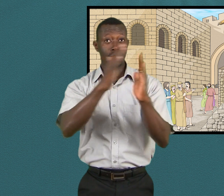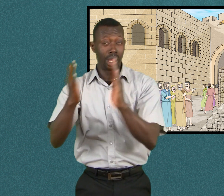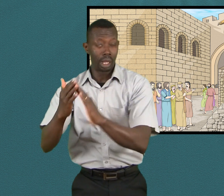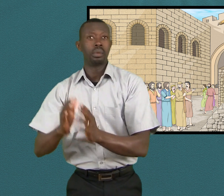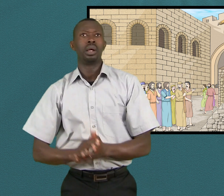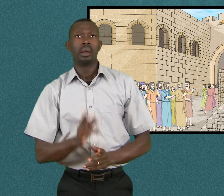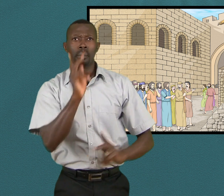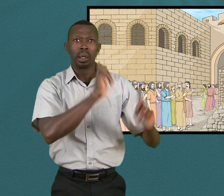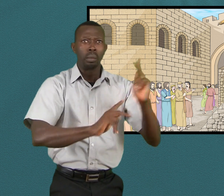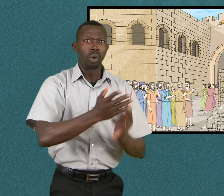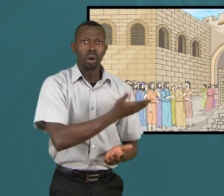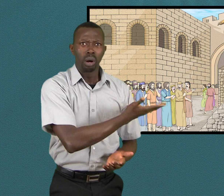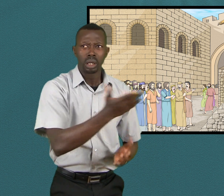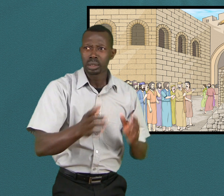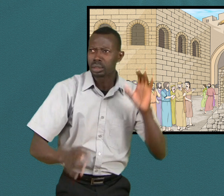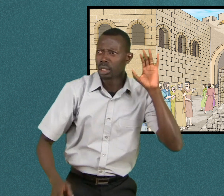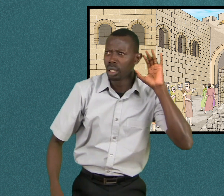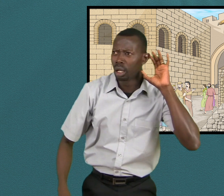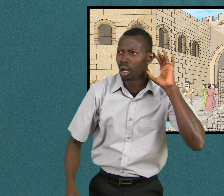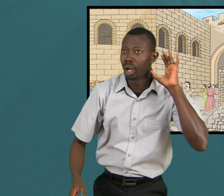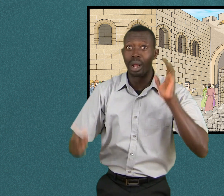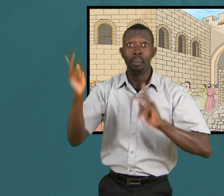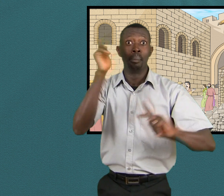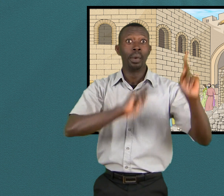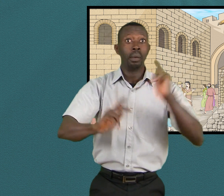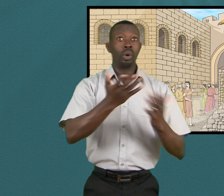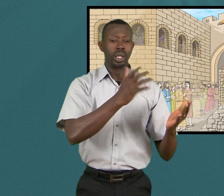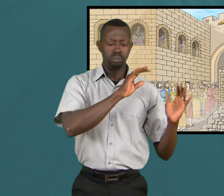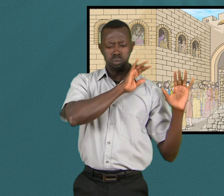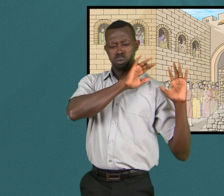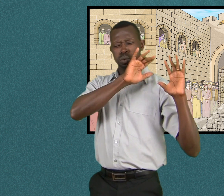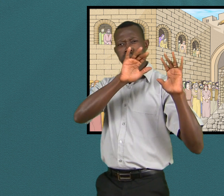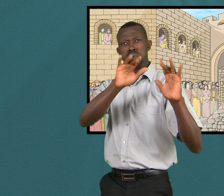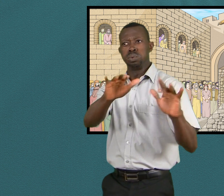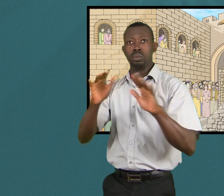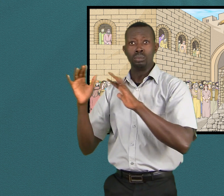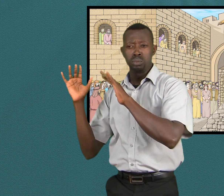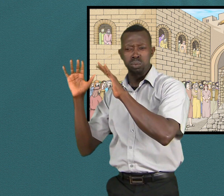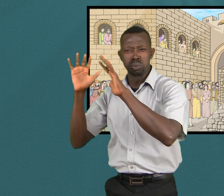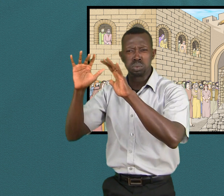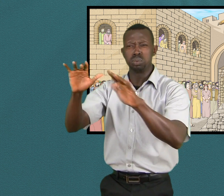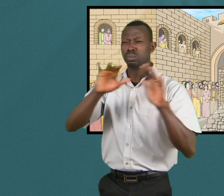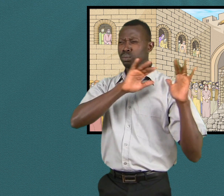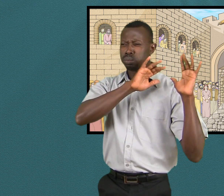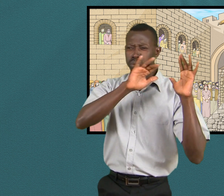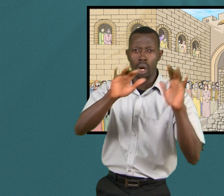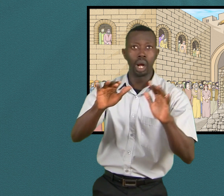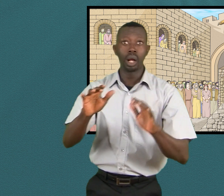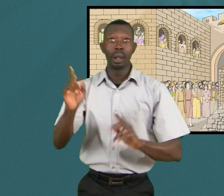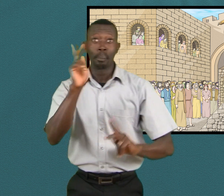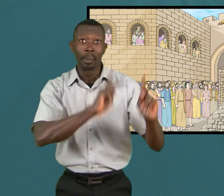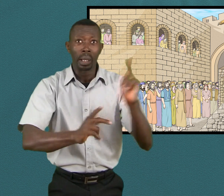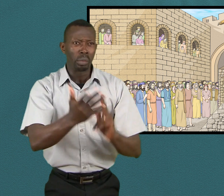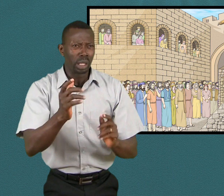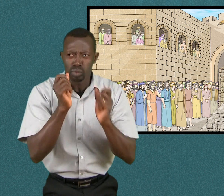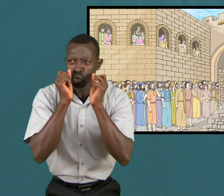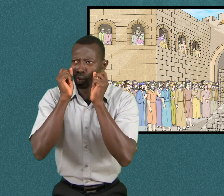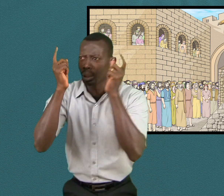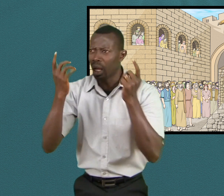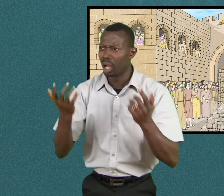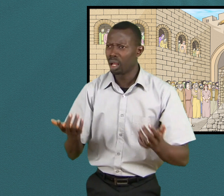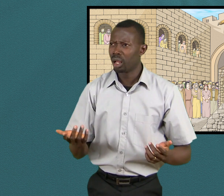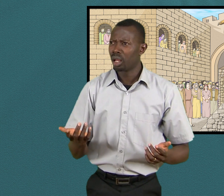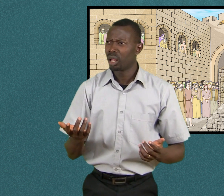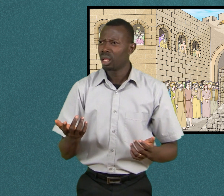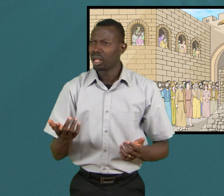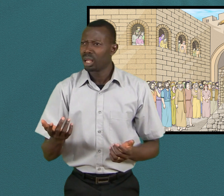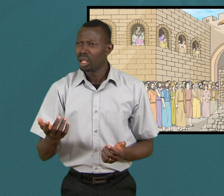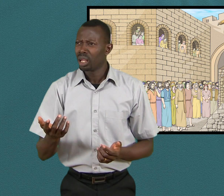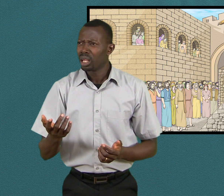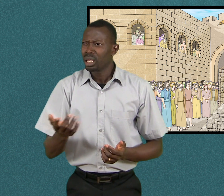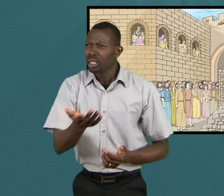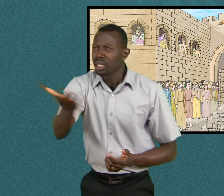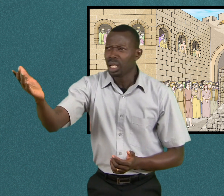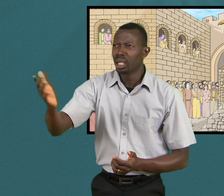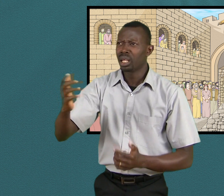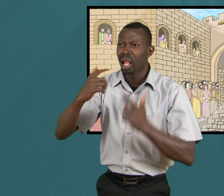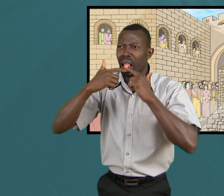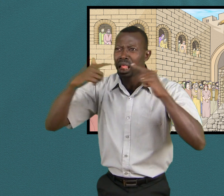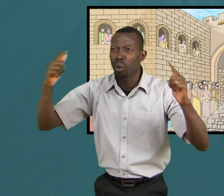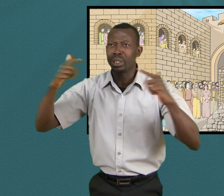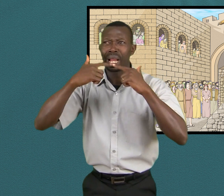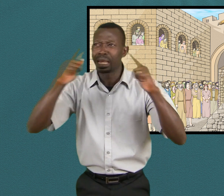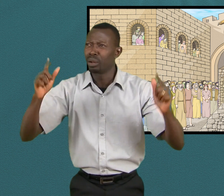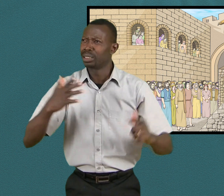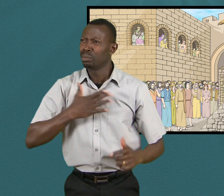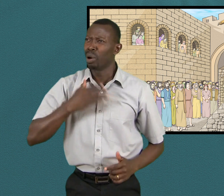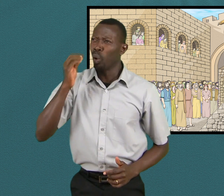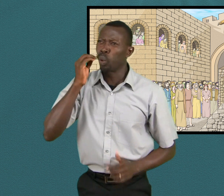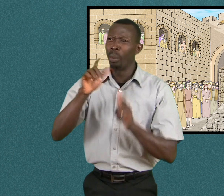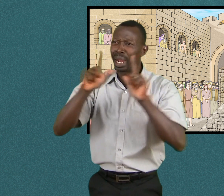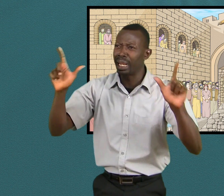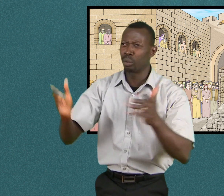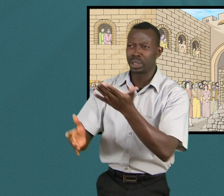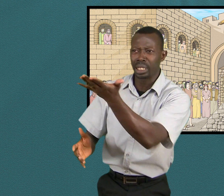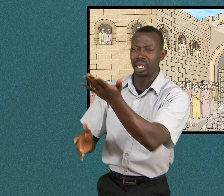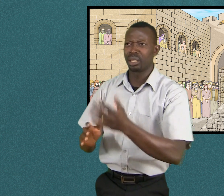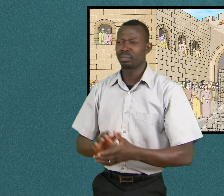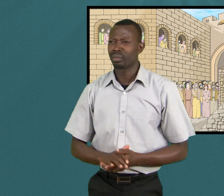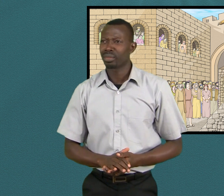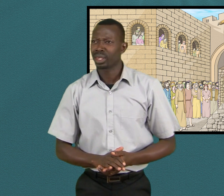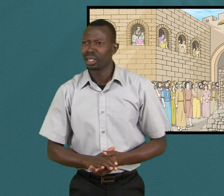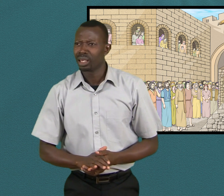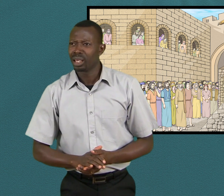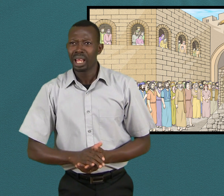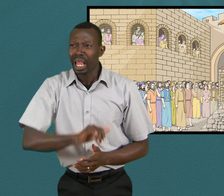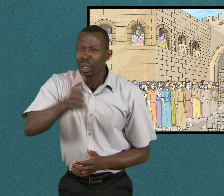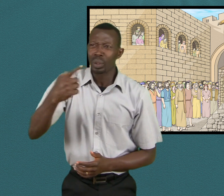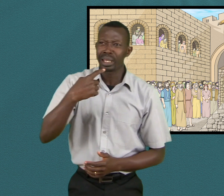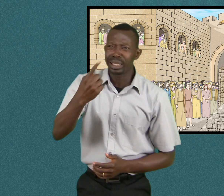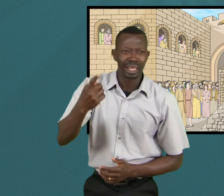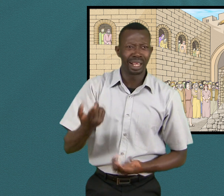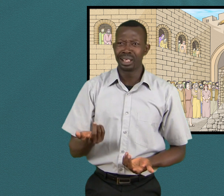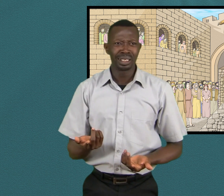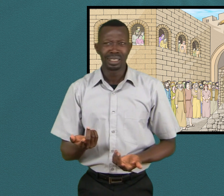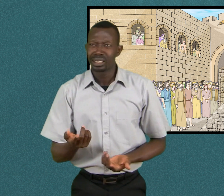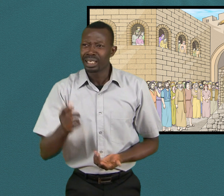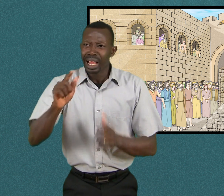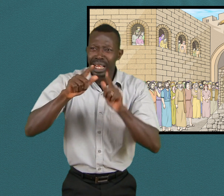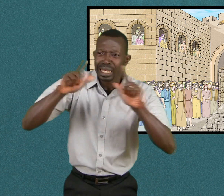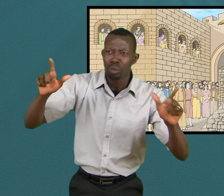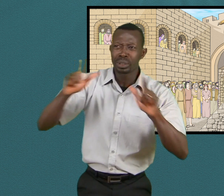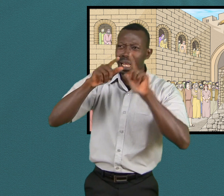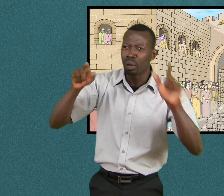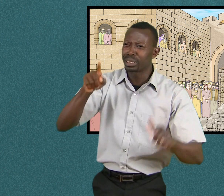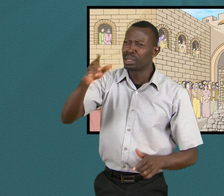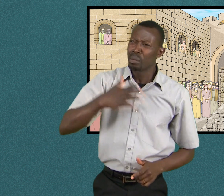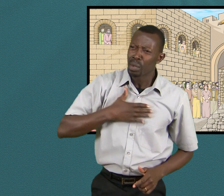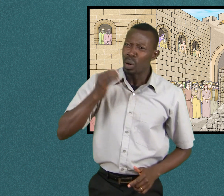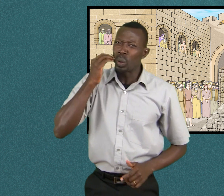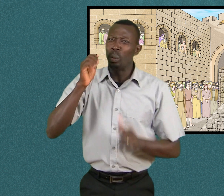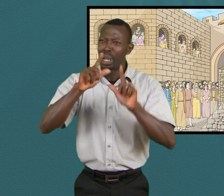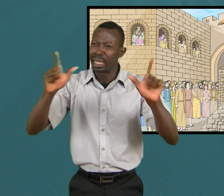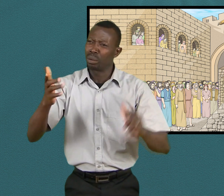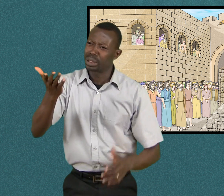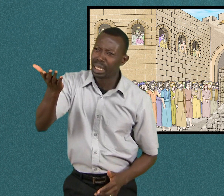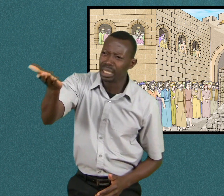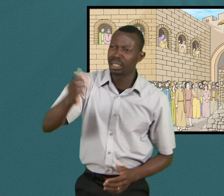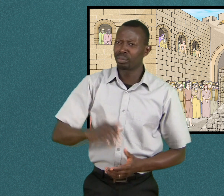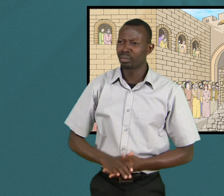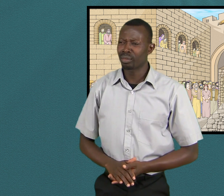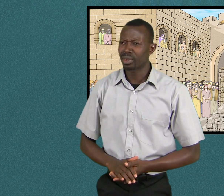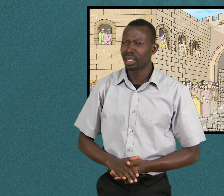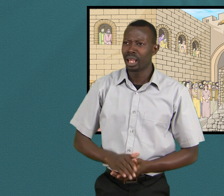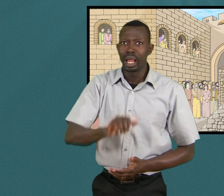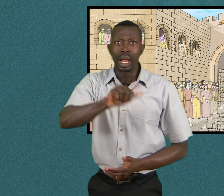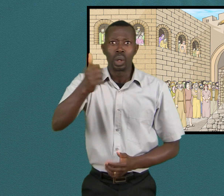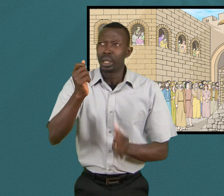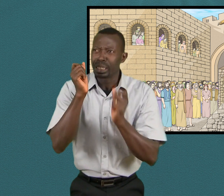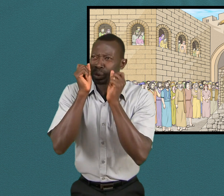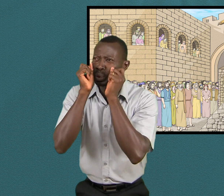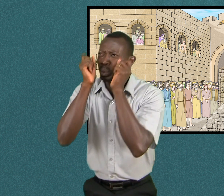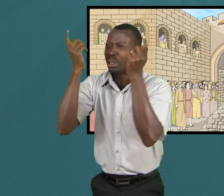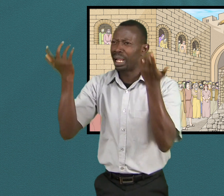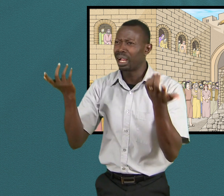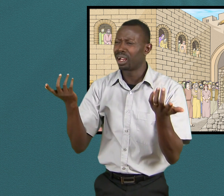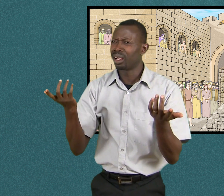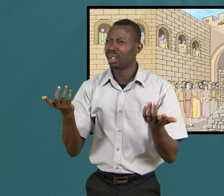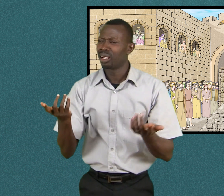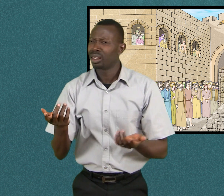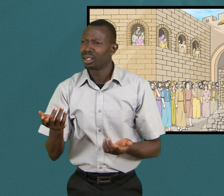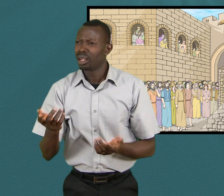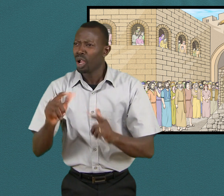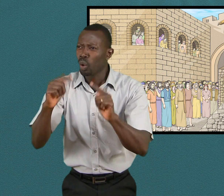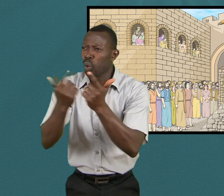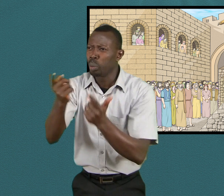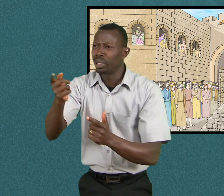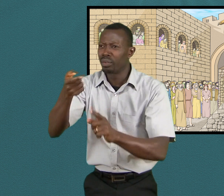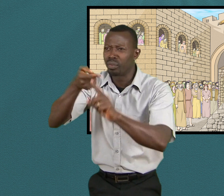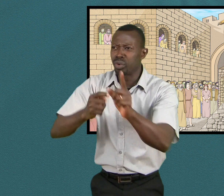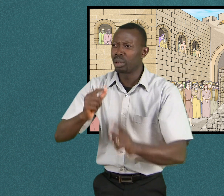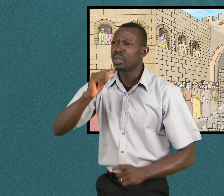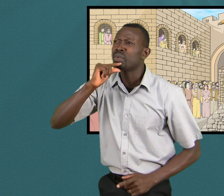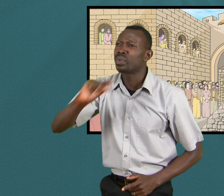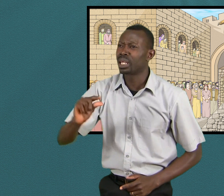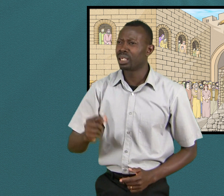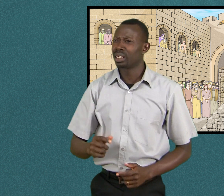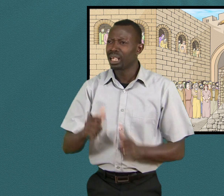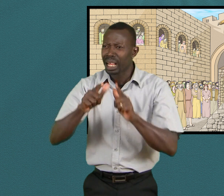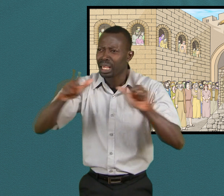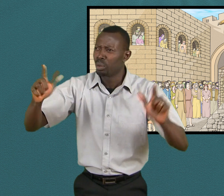Astounded and amazed, they asked, “Are not all these men who are speaking Galileans? How is it then that each of us hears them in his own native language? Parthians, Medes, and Elamites;